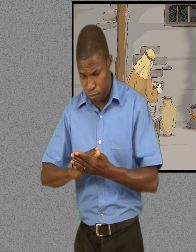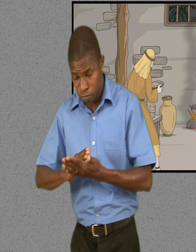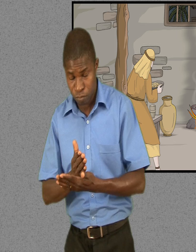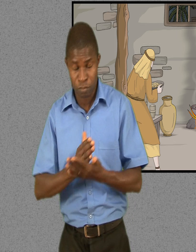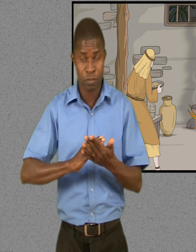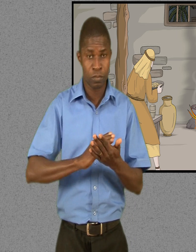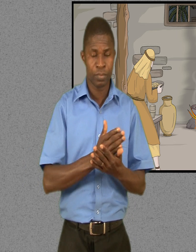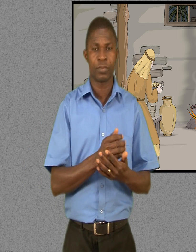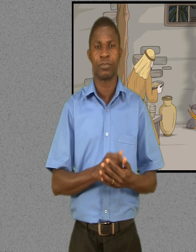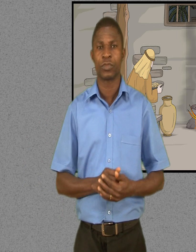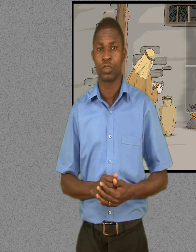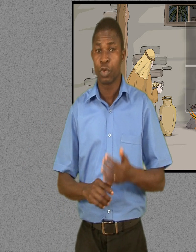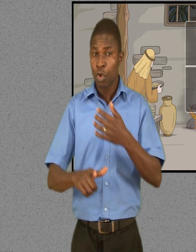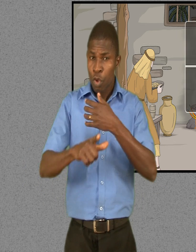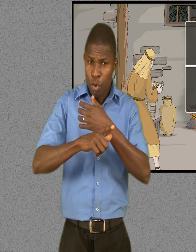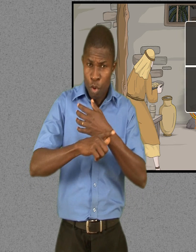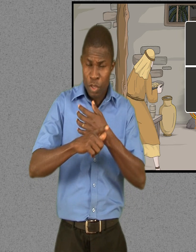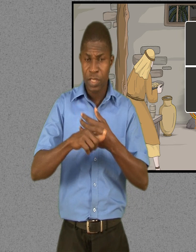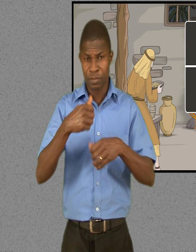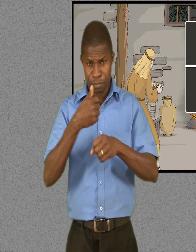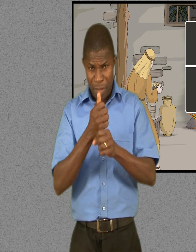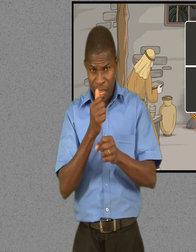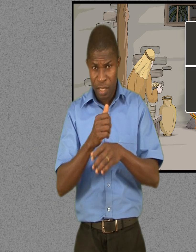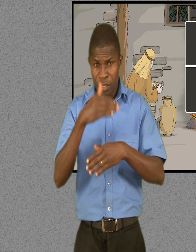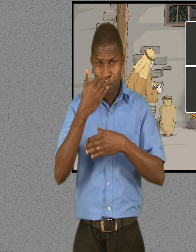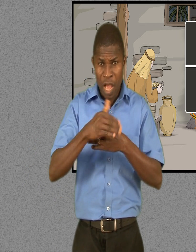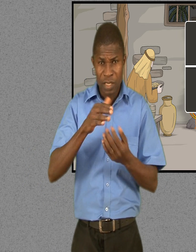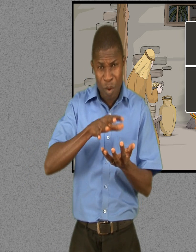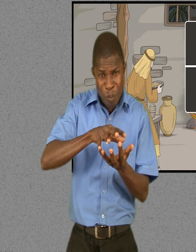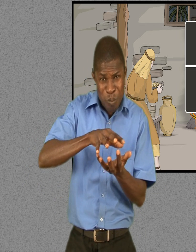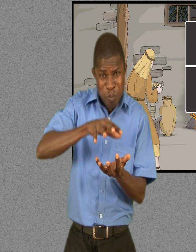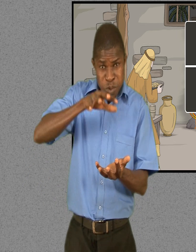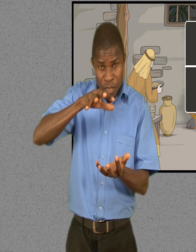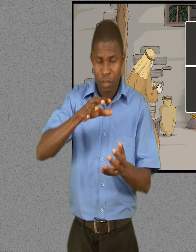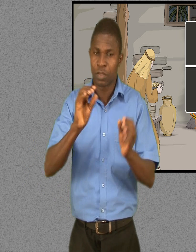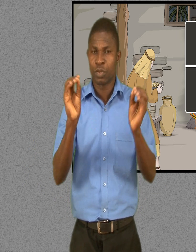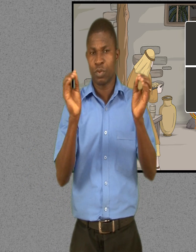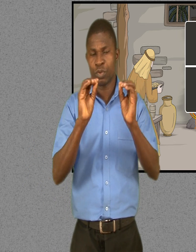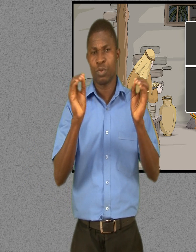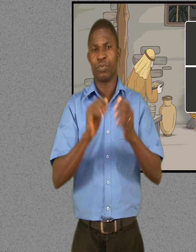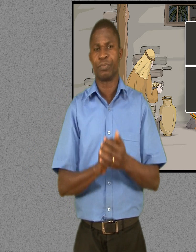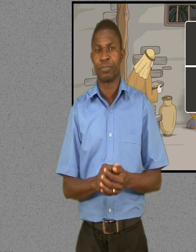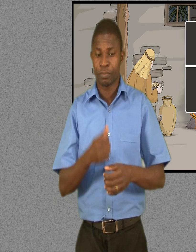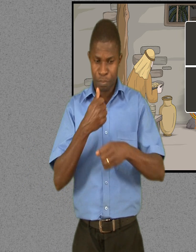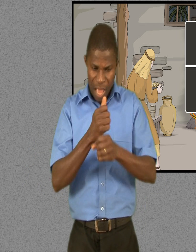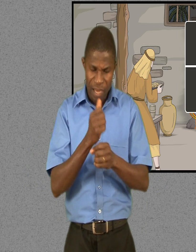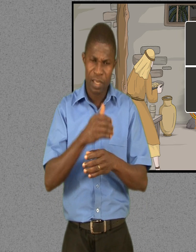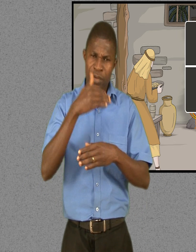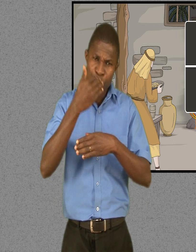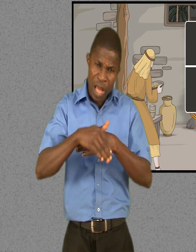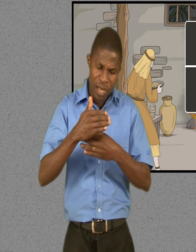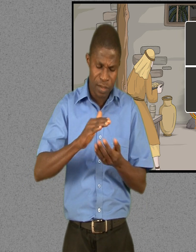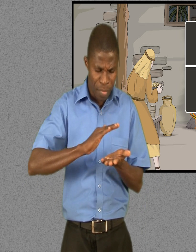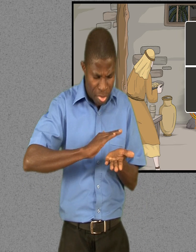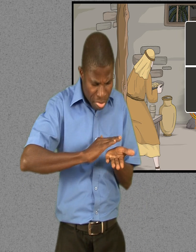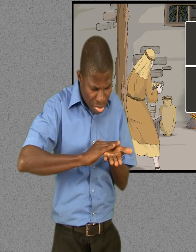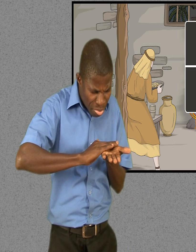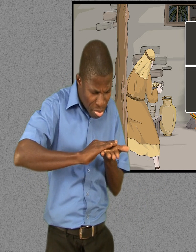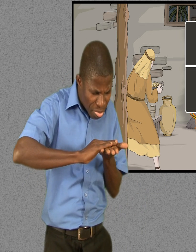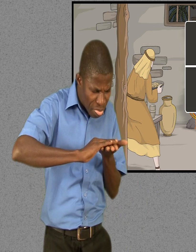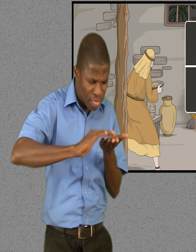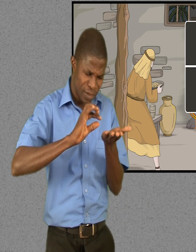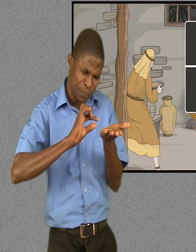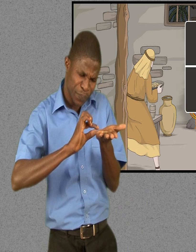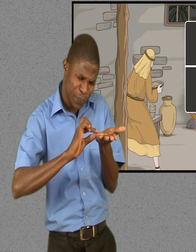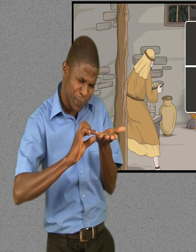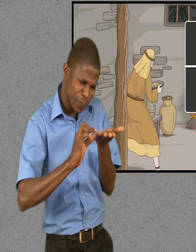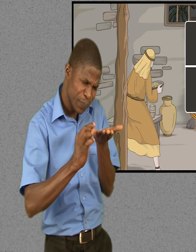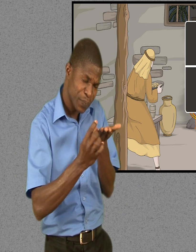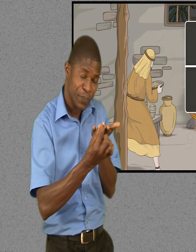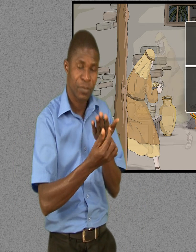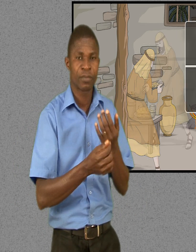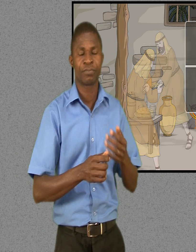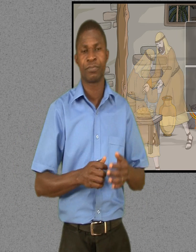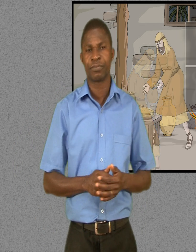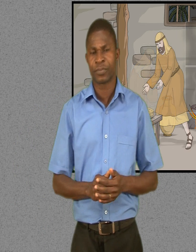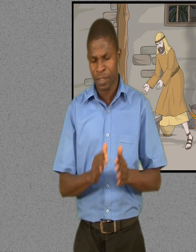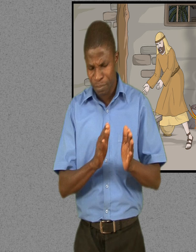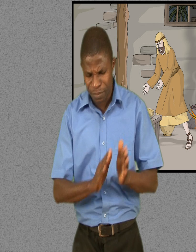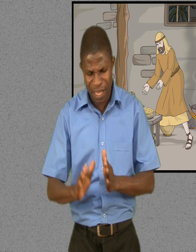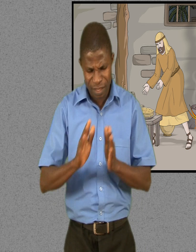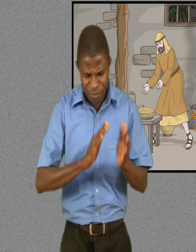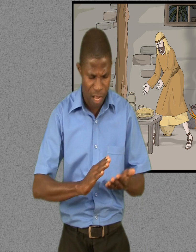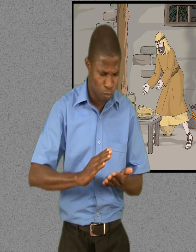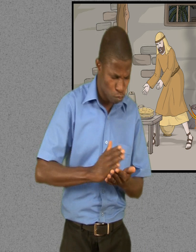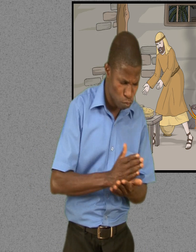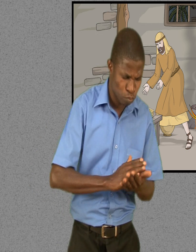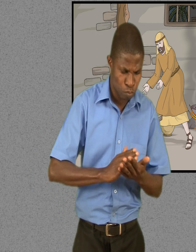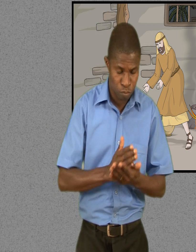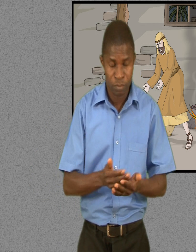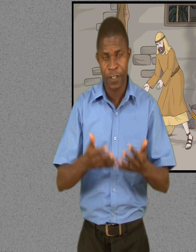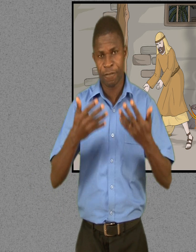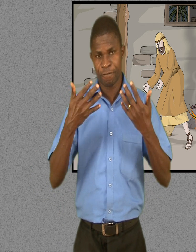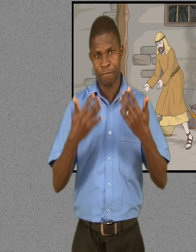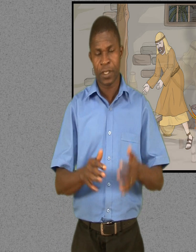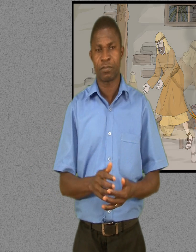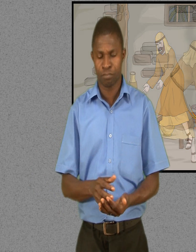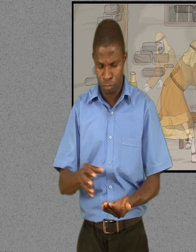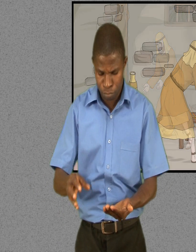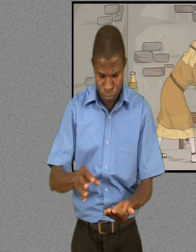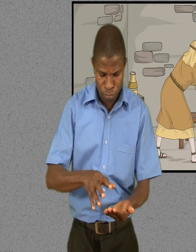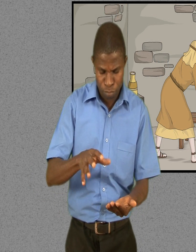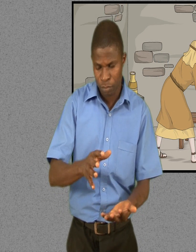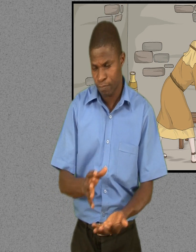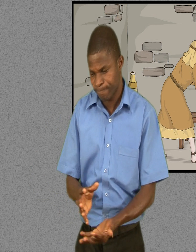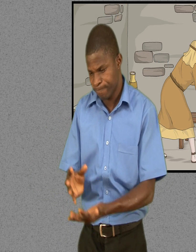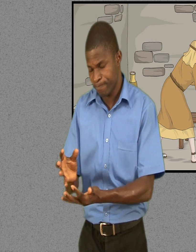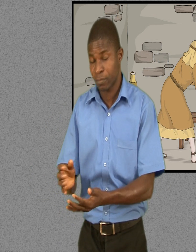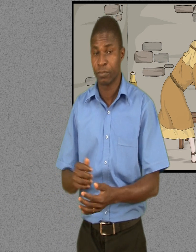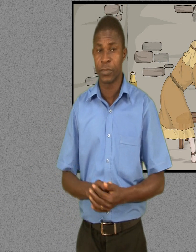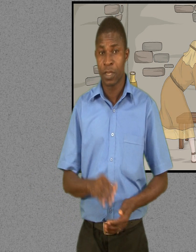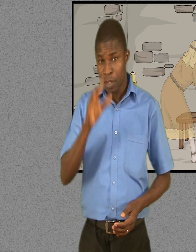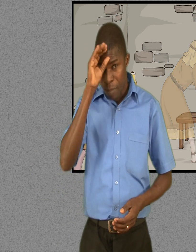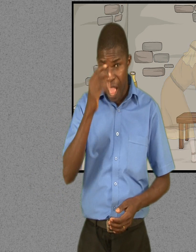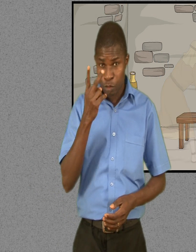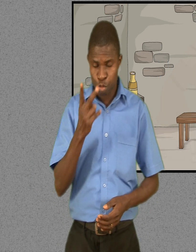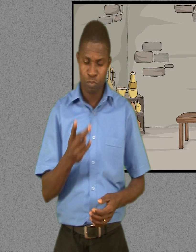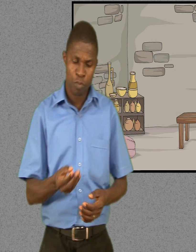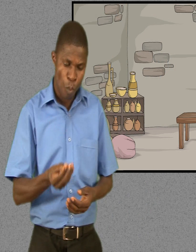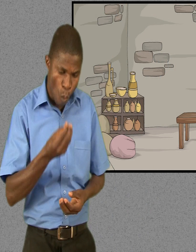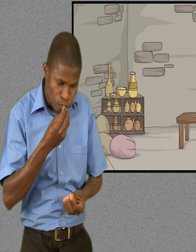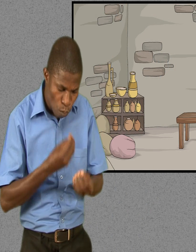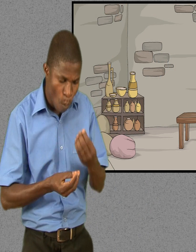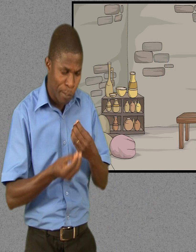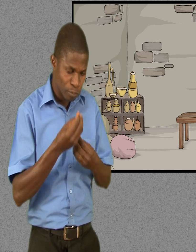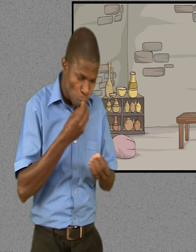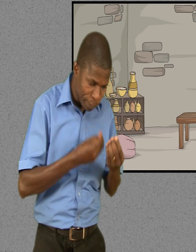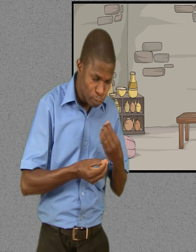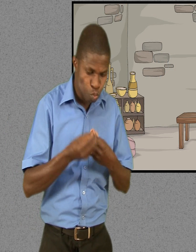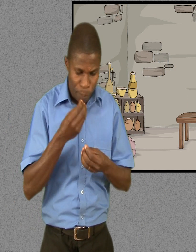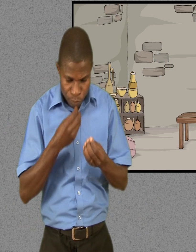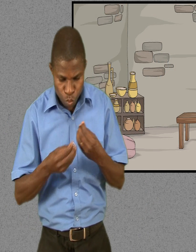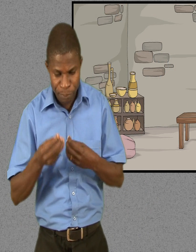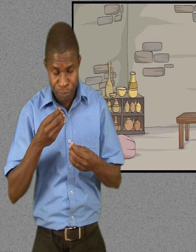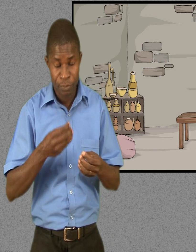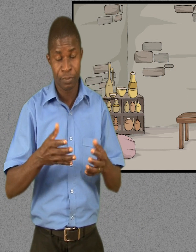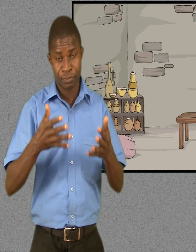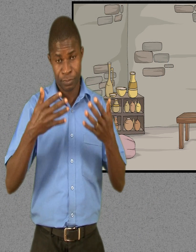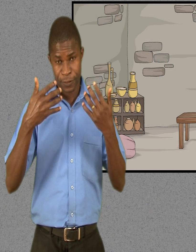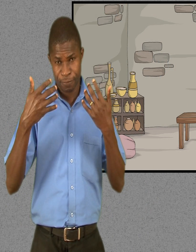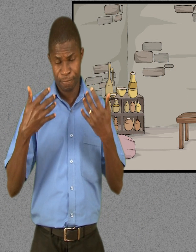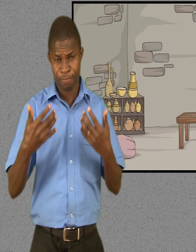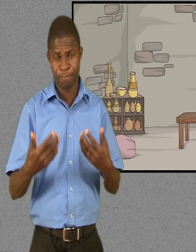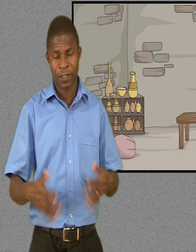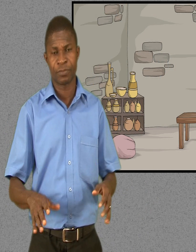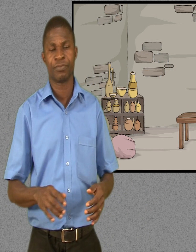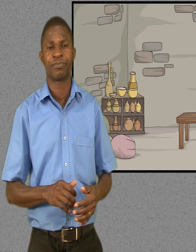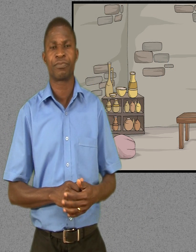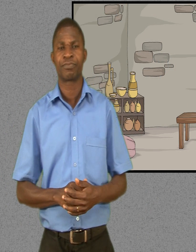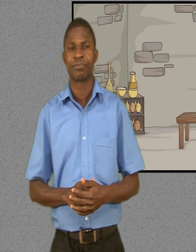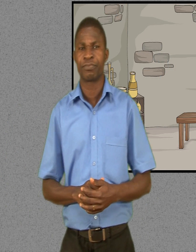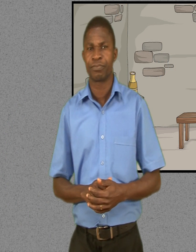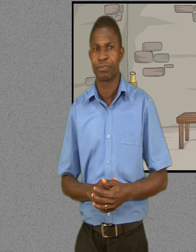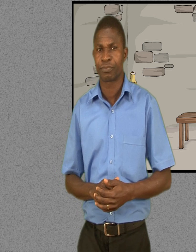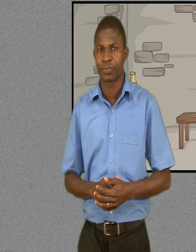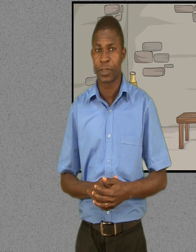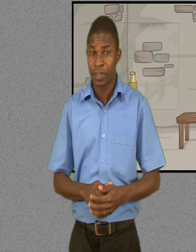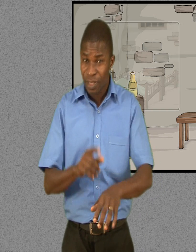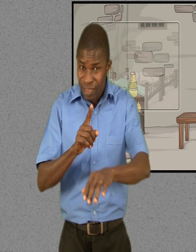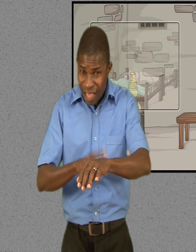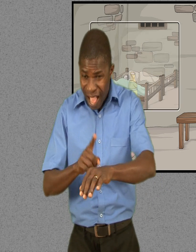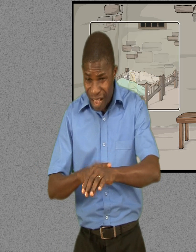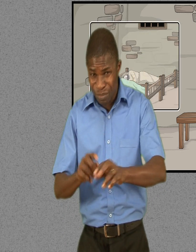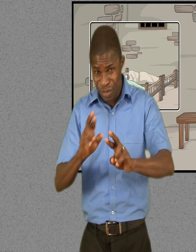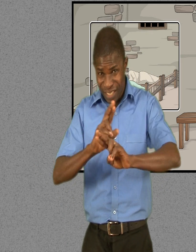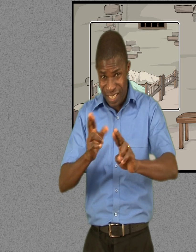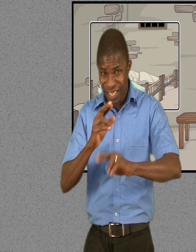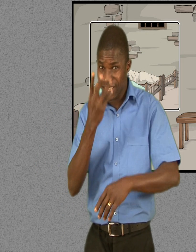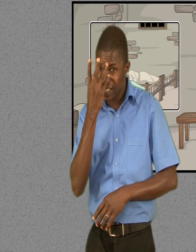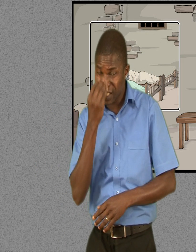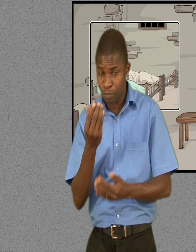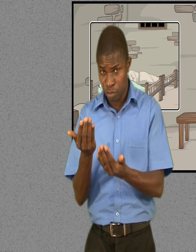He prepared a feast for them and baked unleavened bread, and they ate.